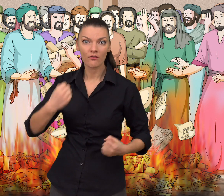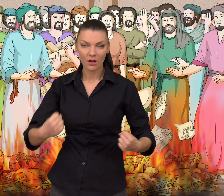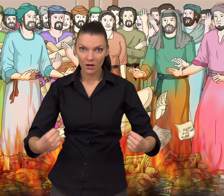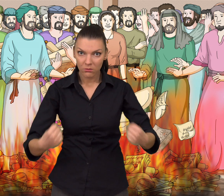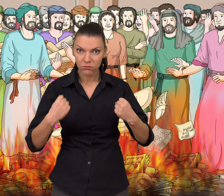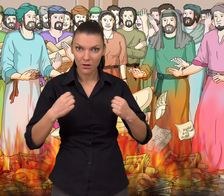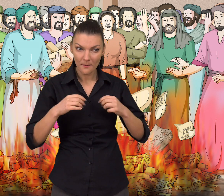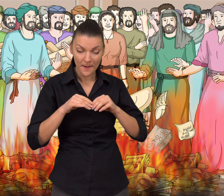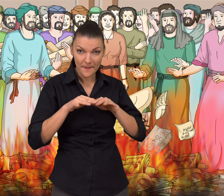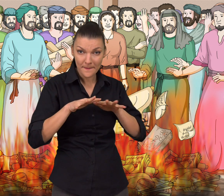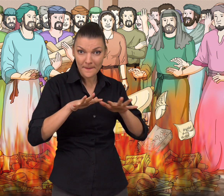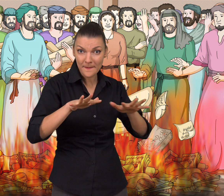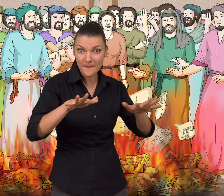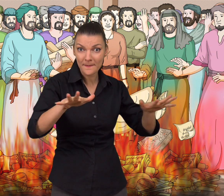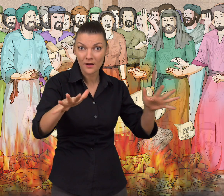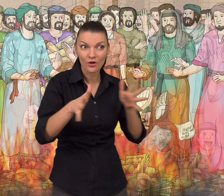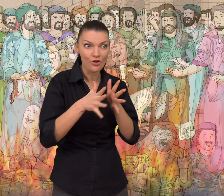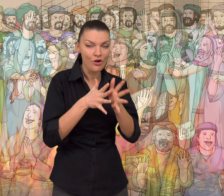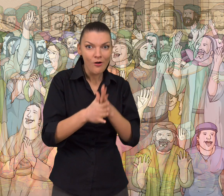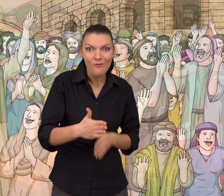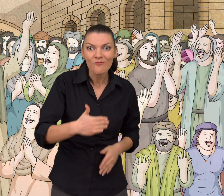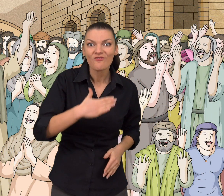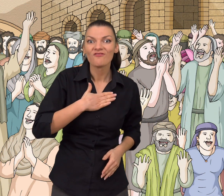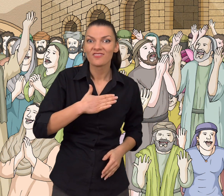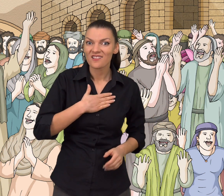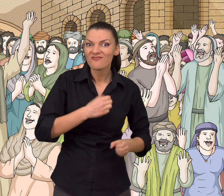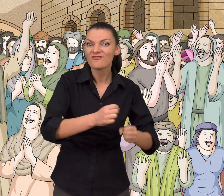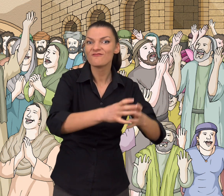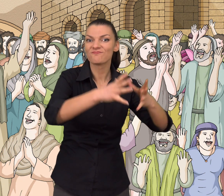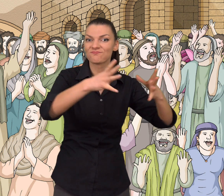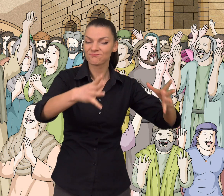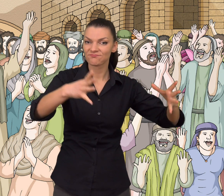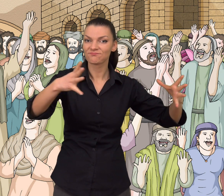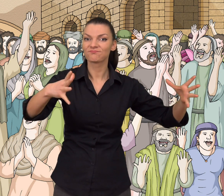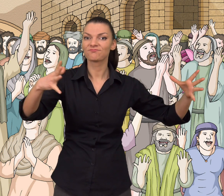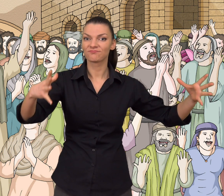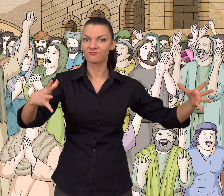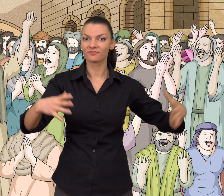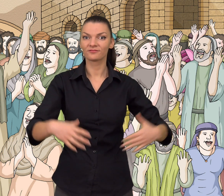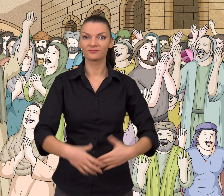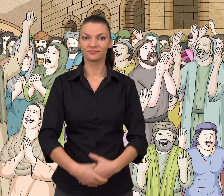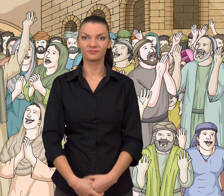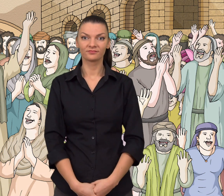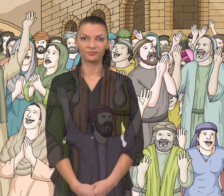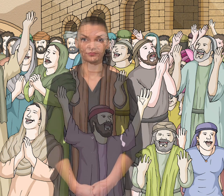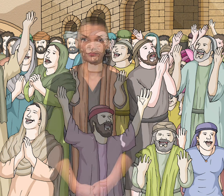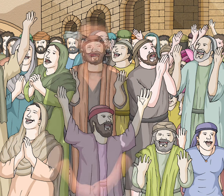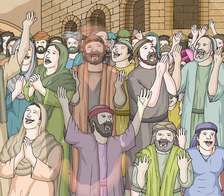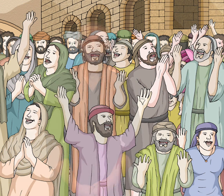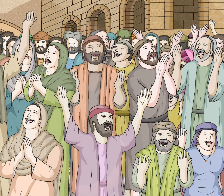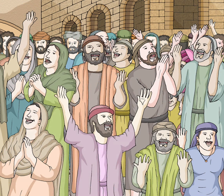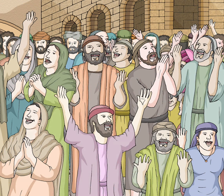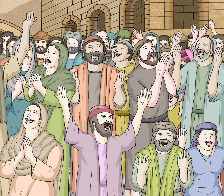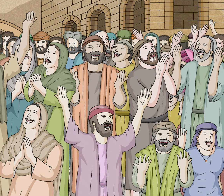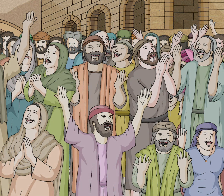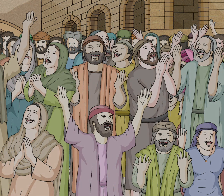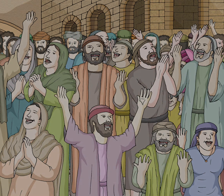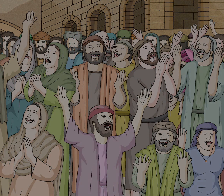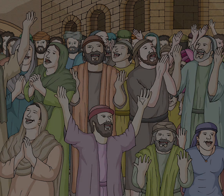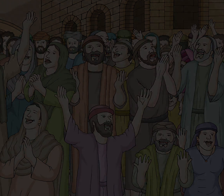So the word of the Lord powerfully continued to spread and prevail.